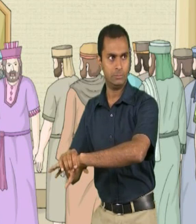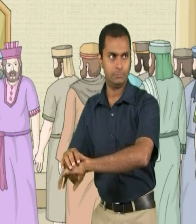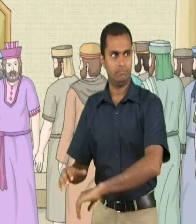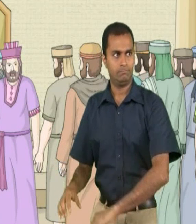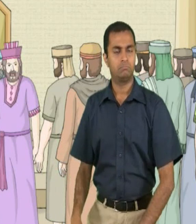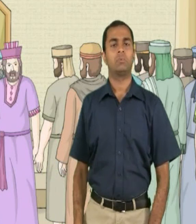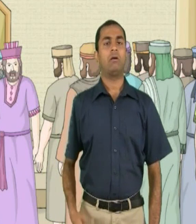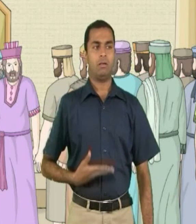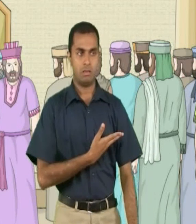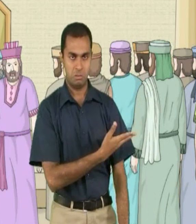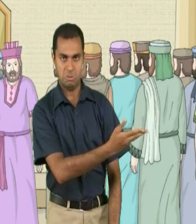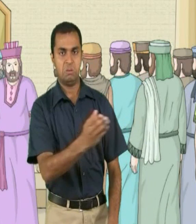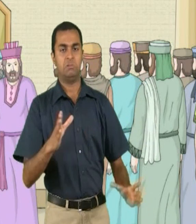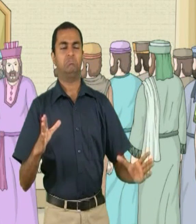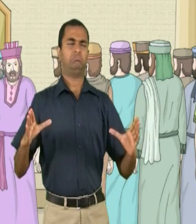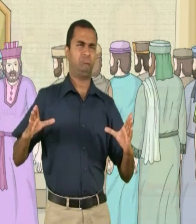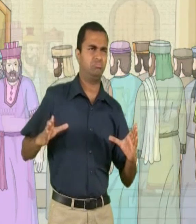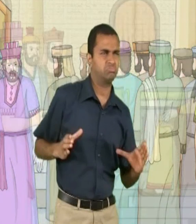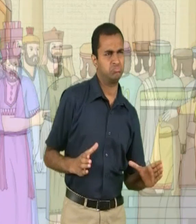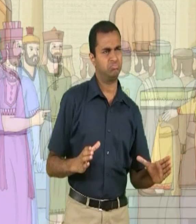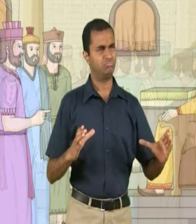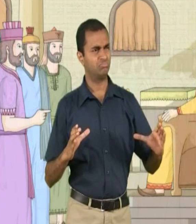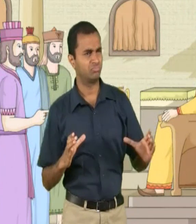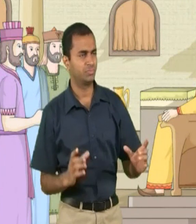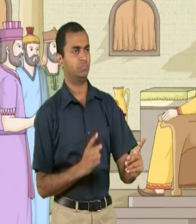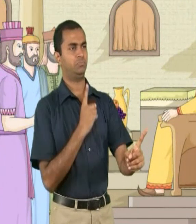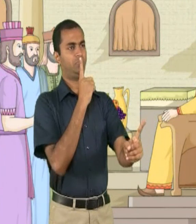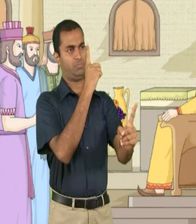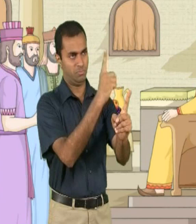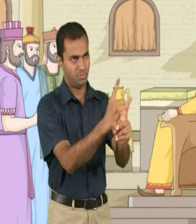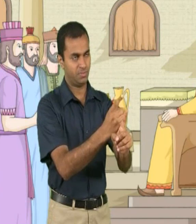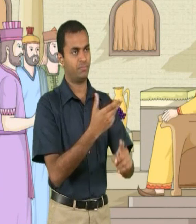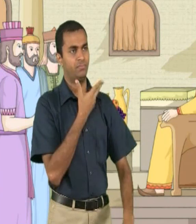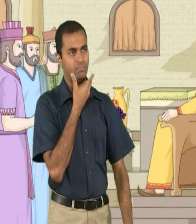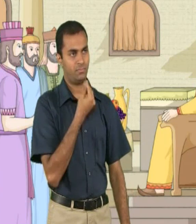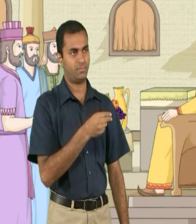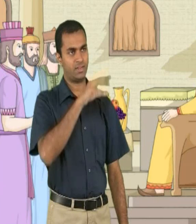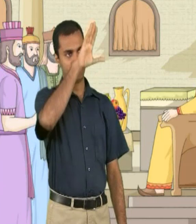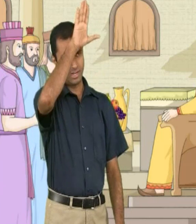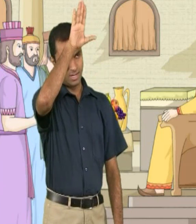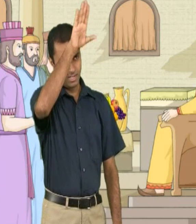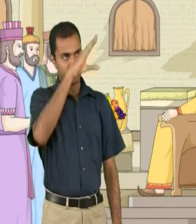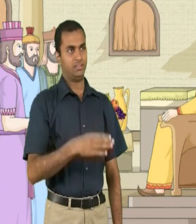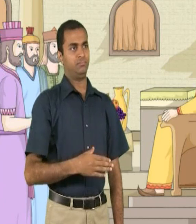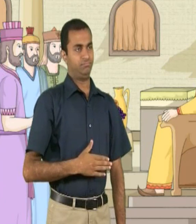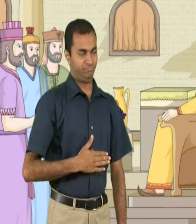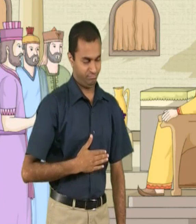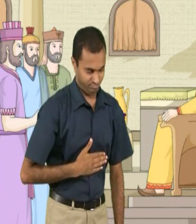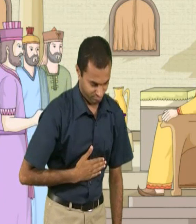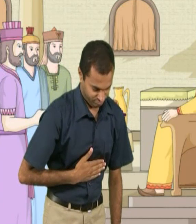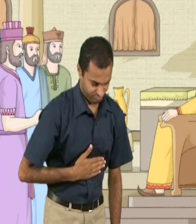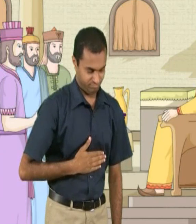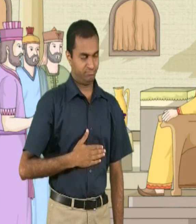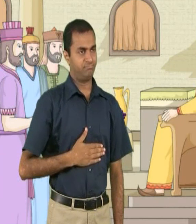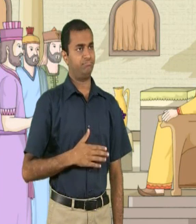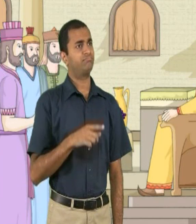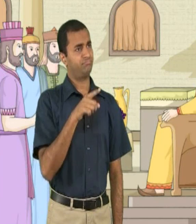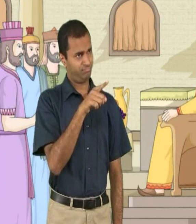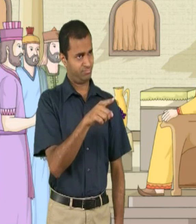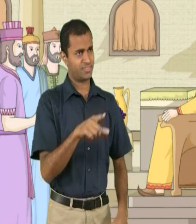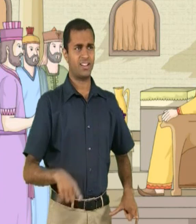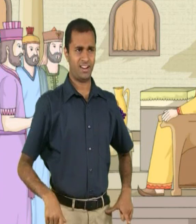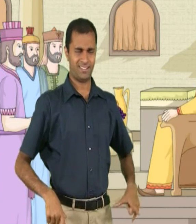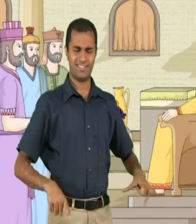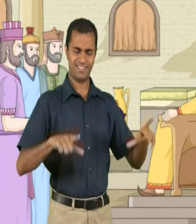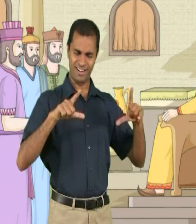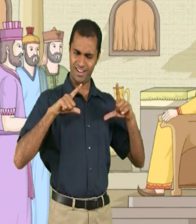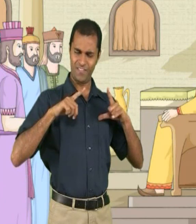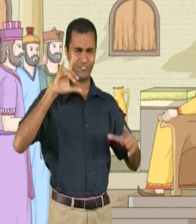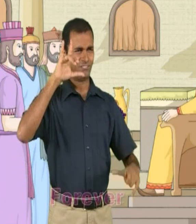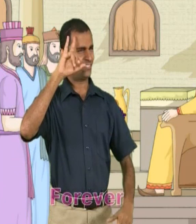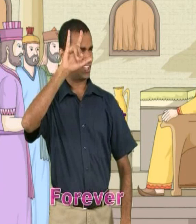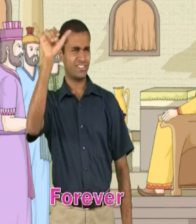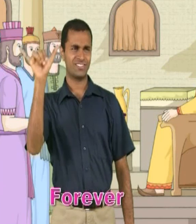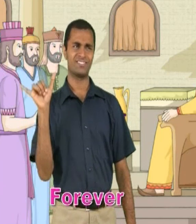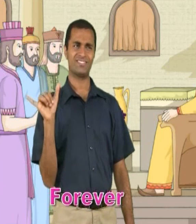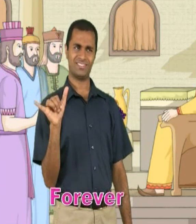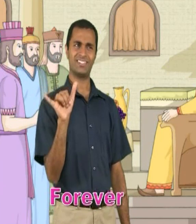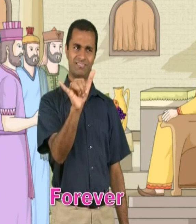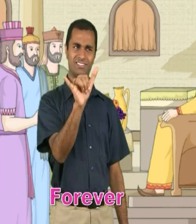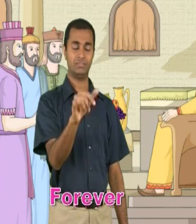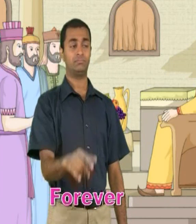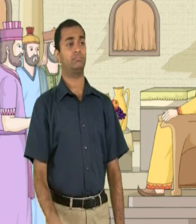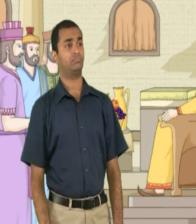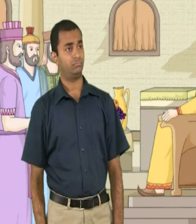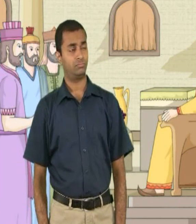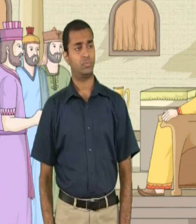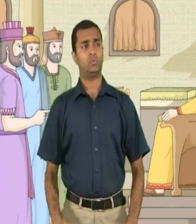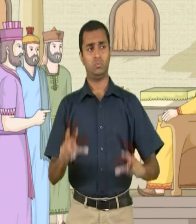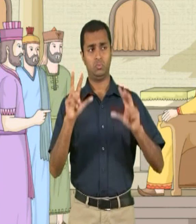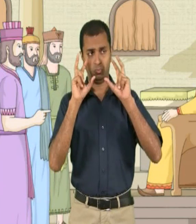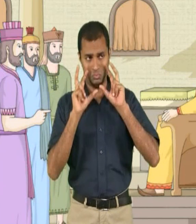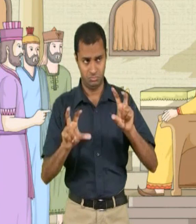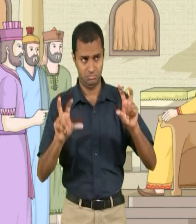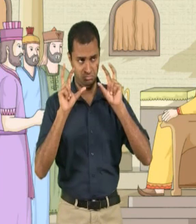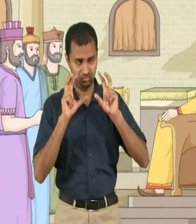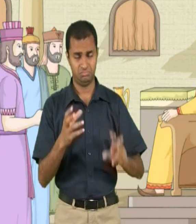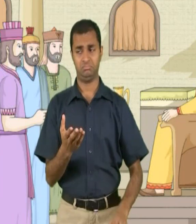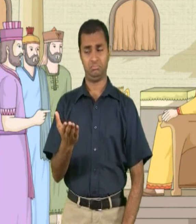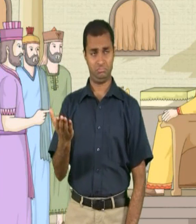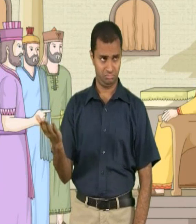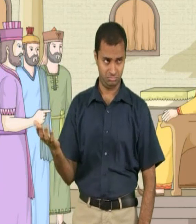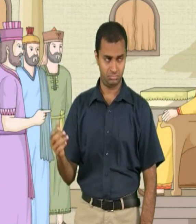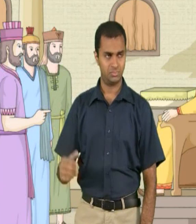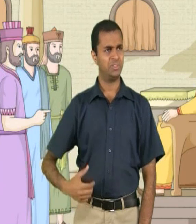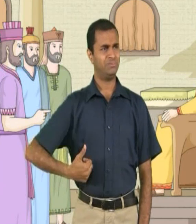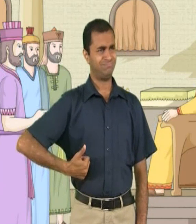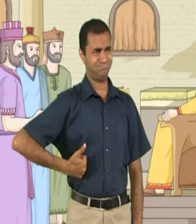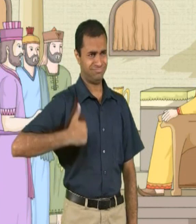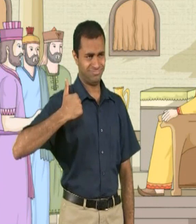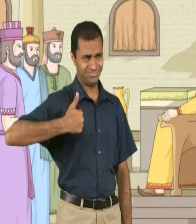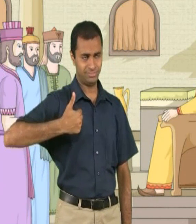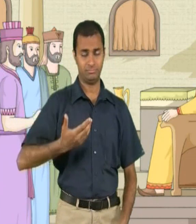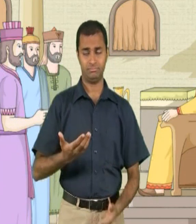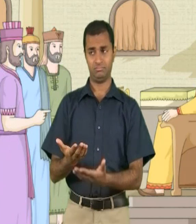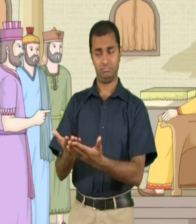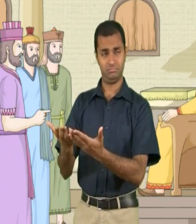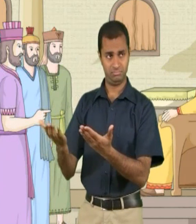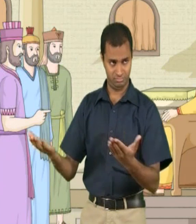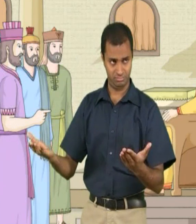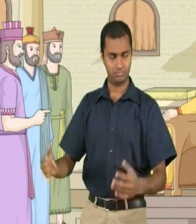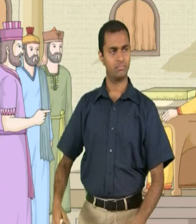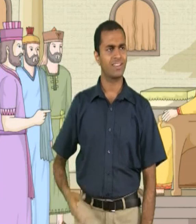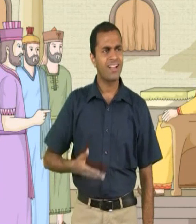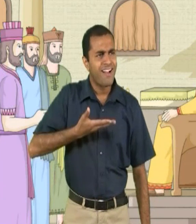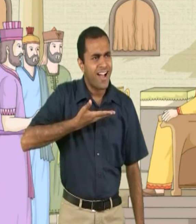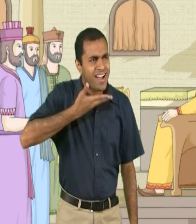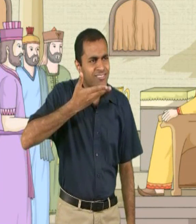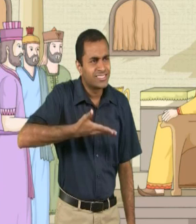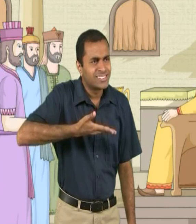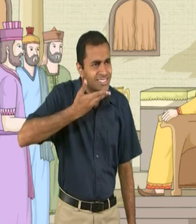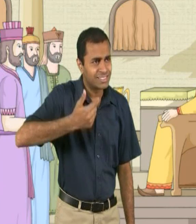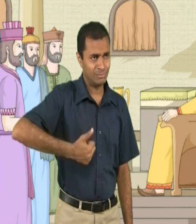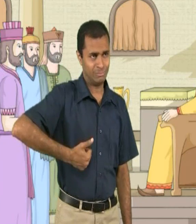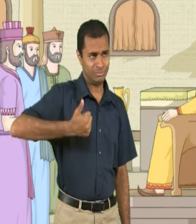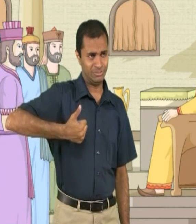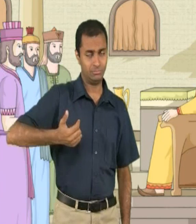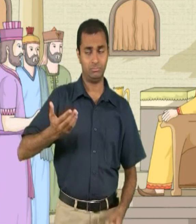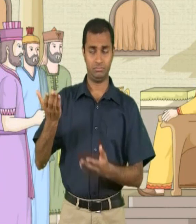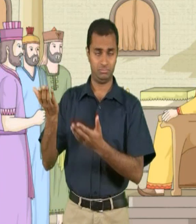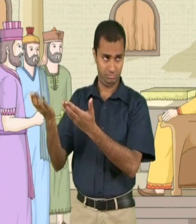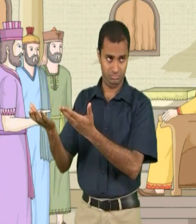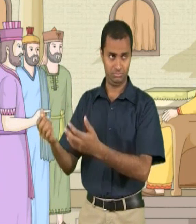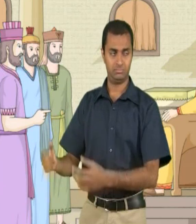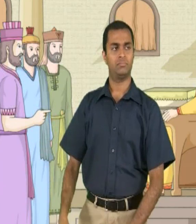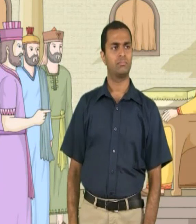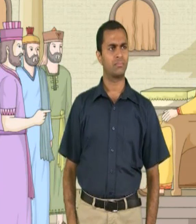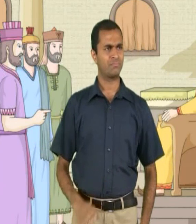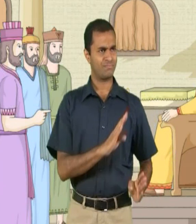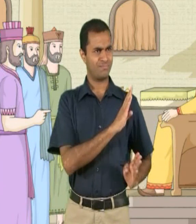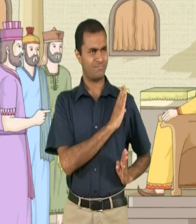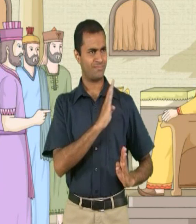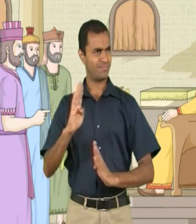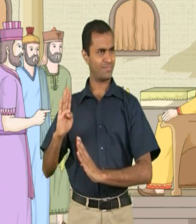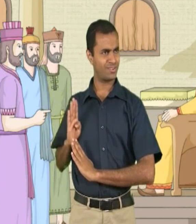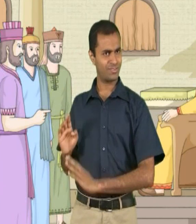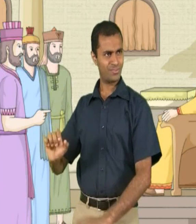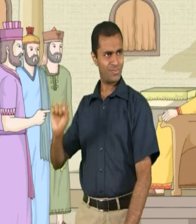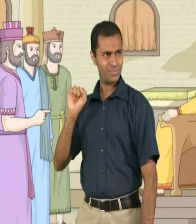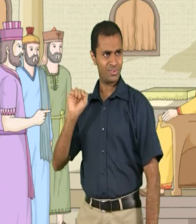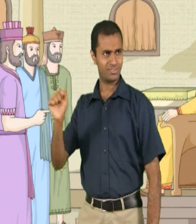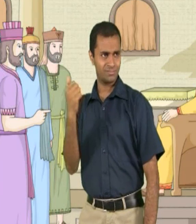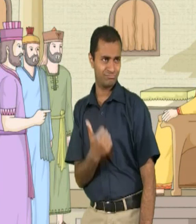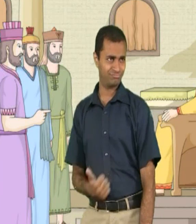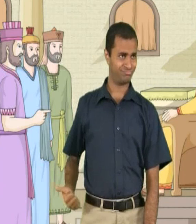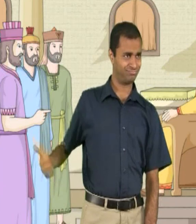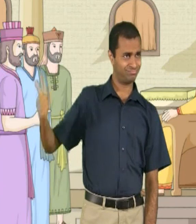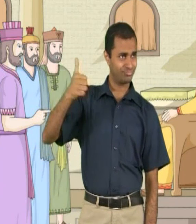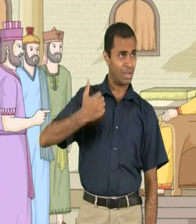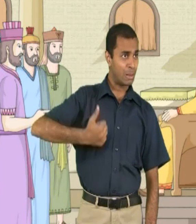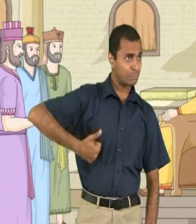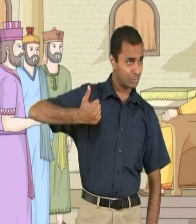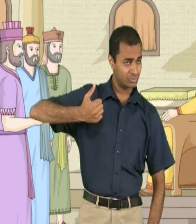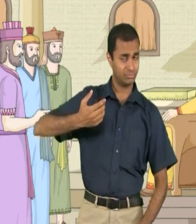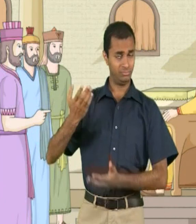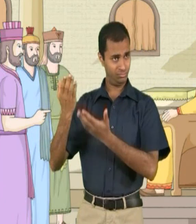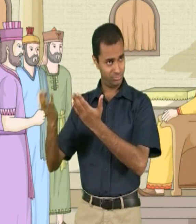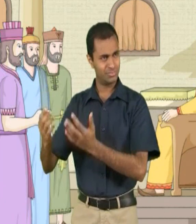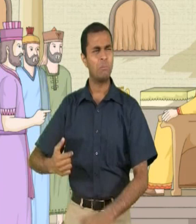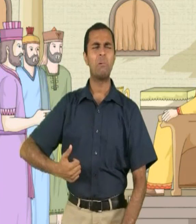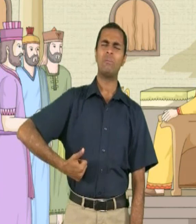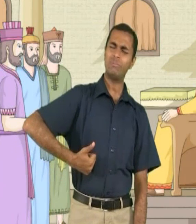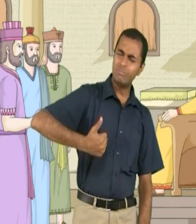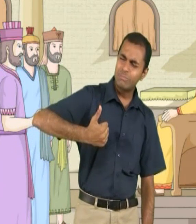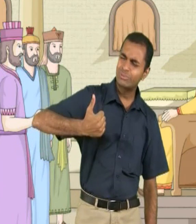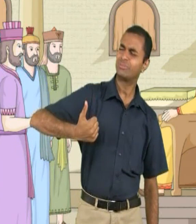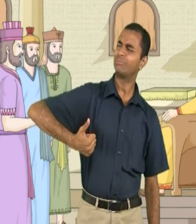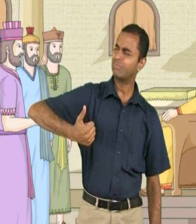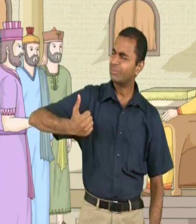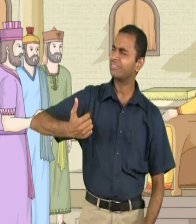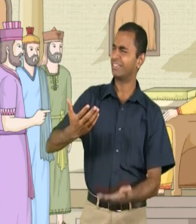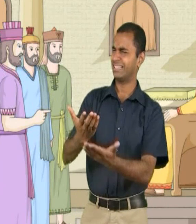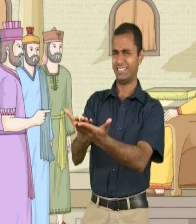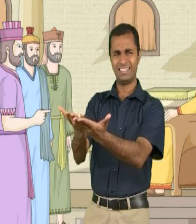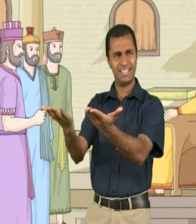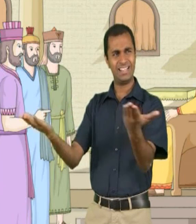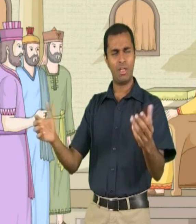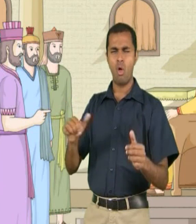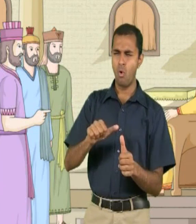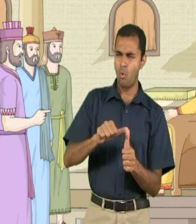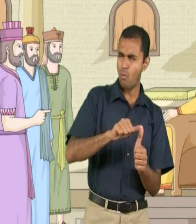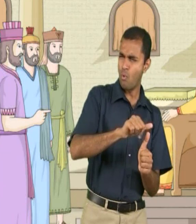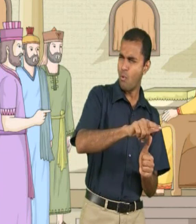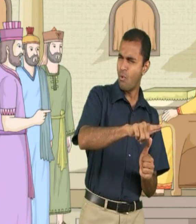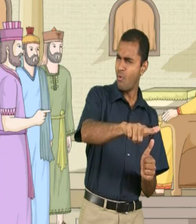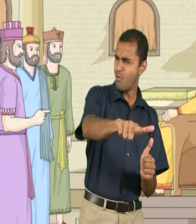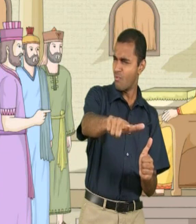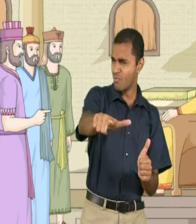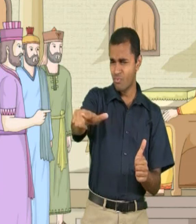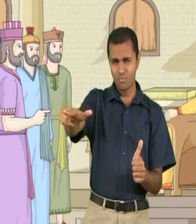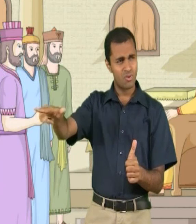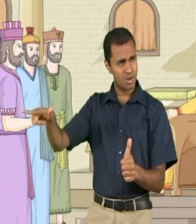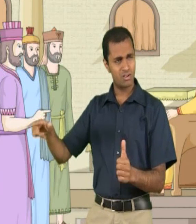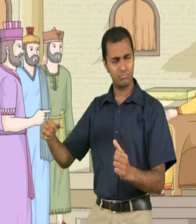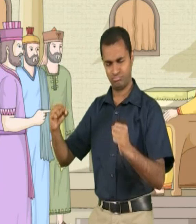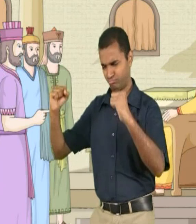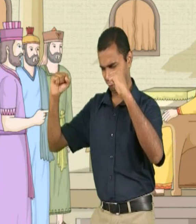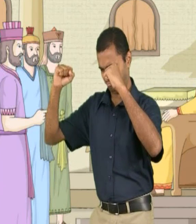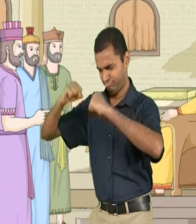So the administrators and satraps went together to the king and said, “O King Darius, may you live forever!